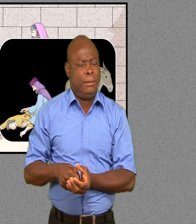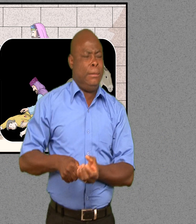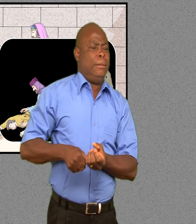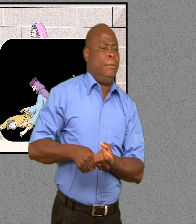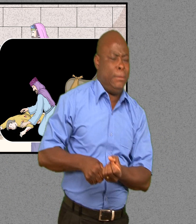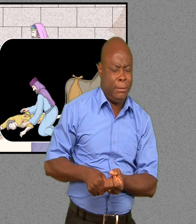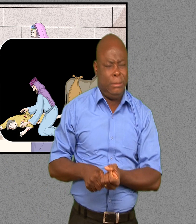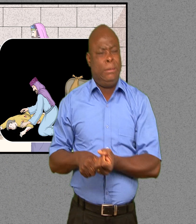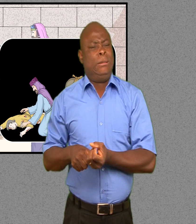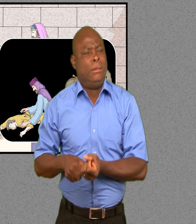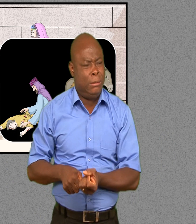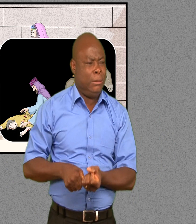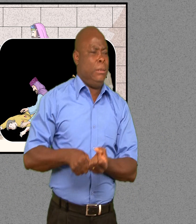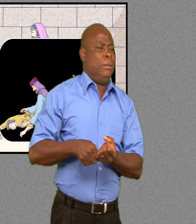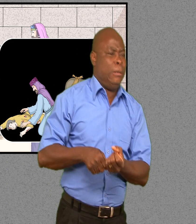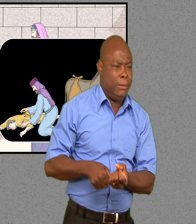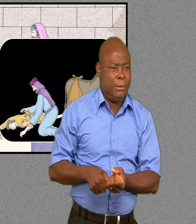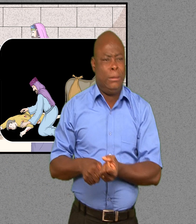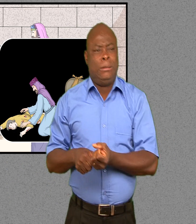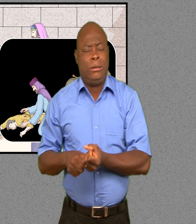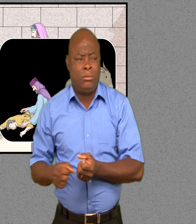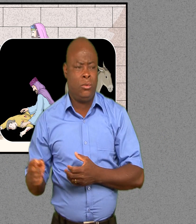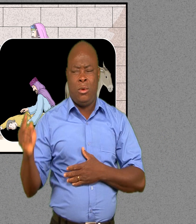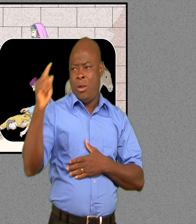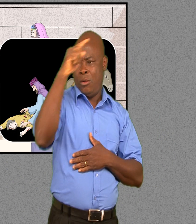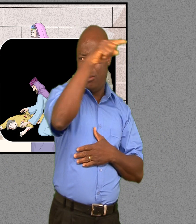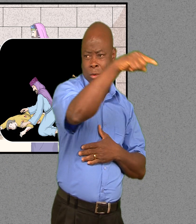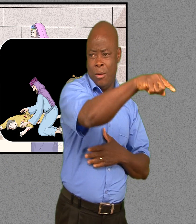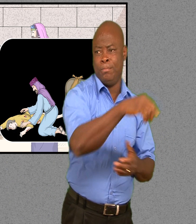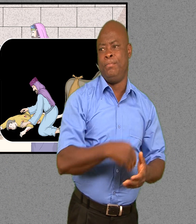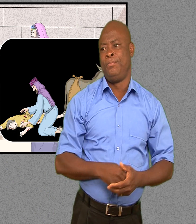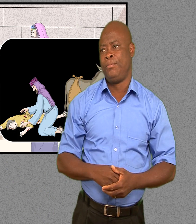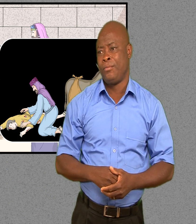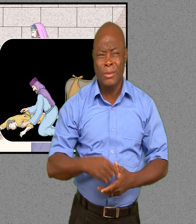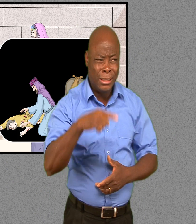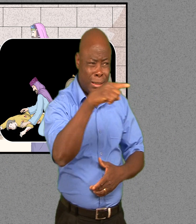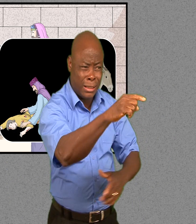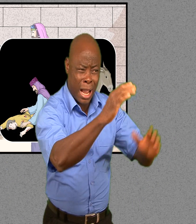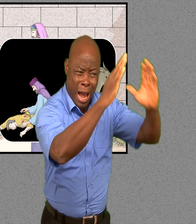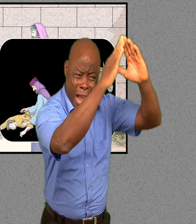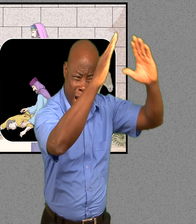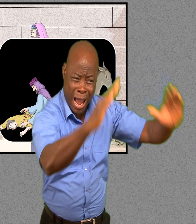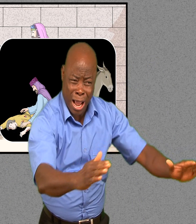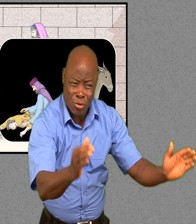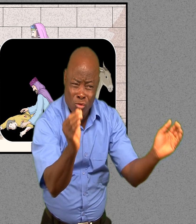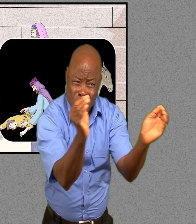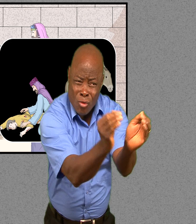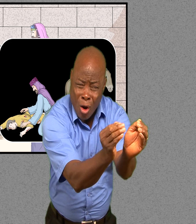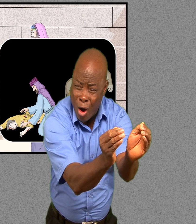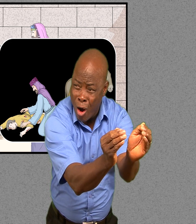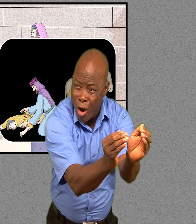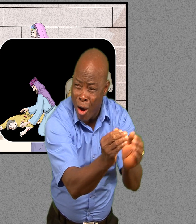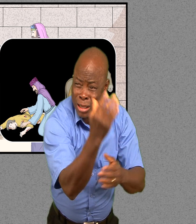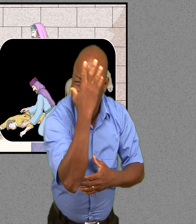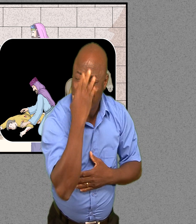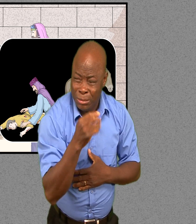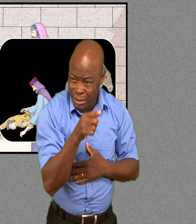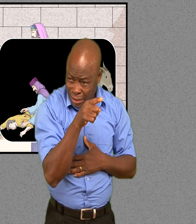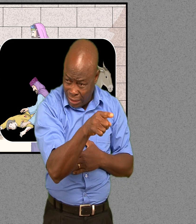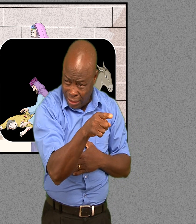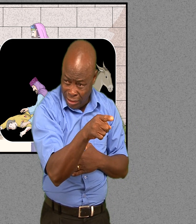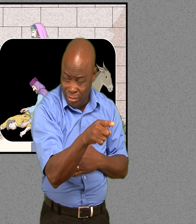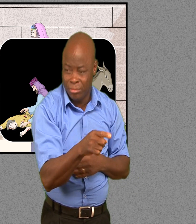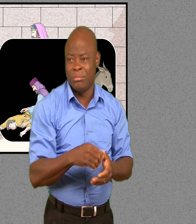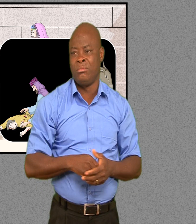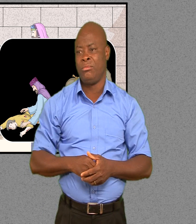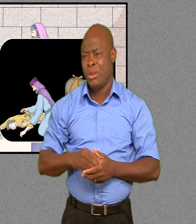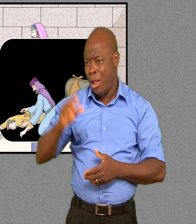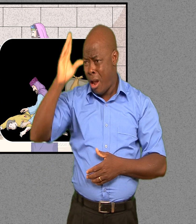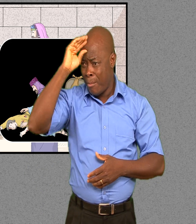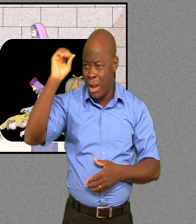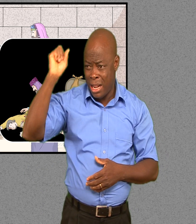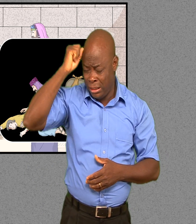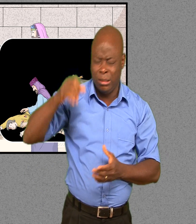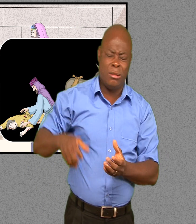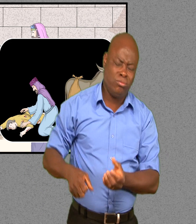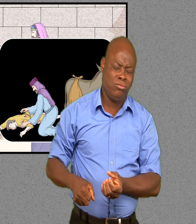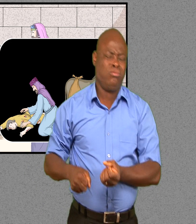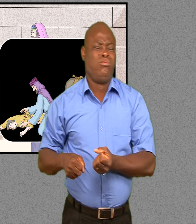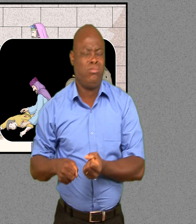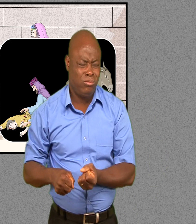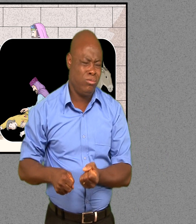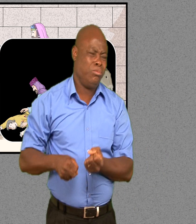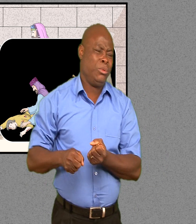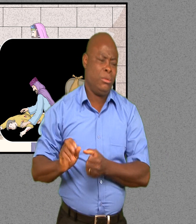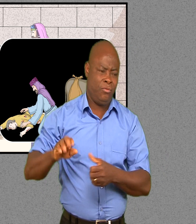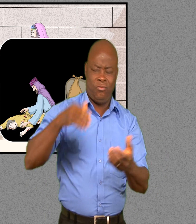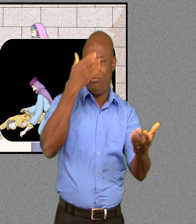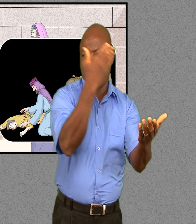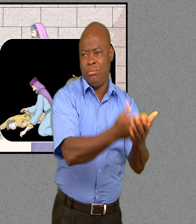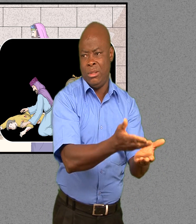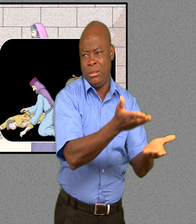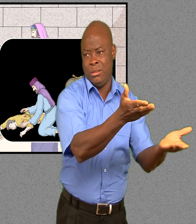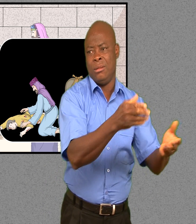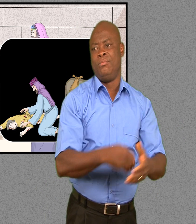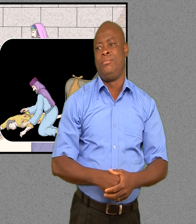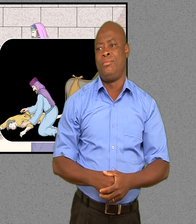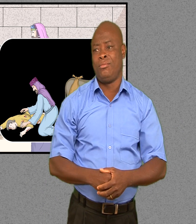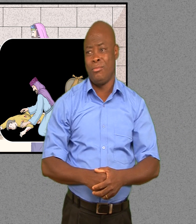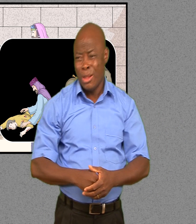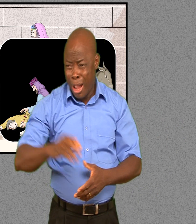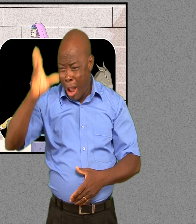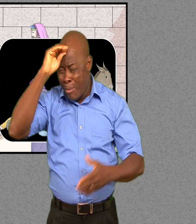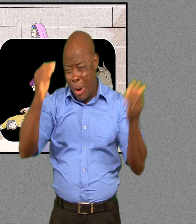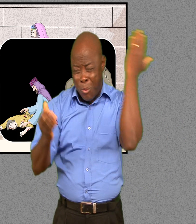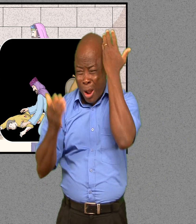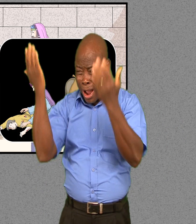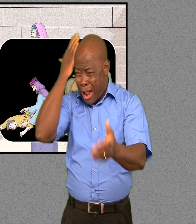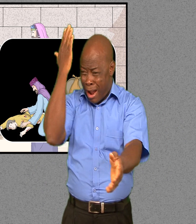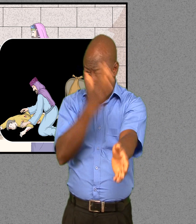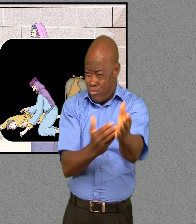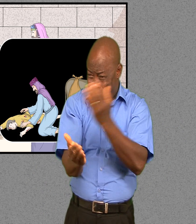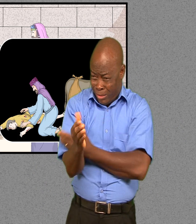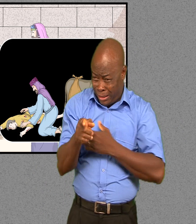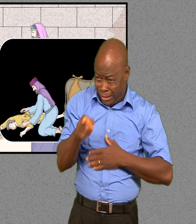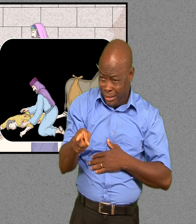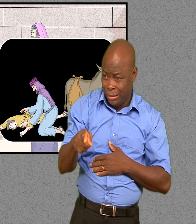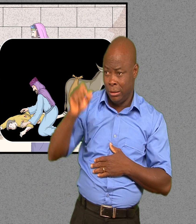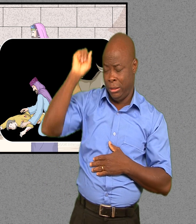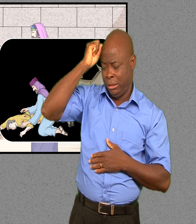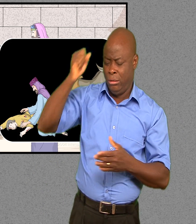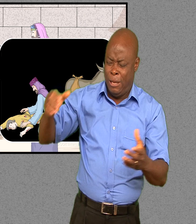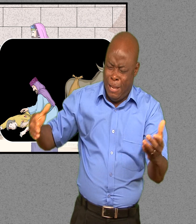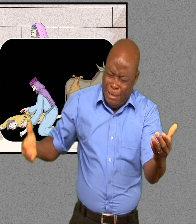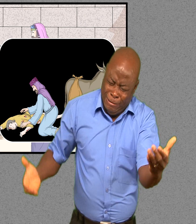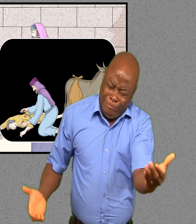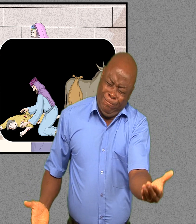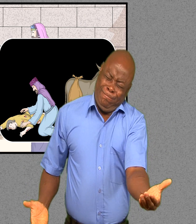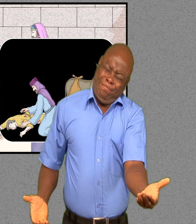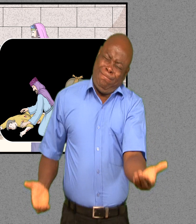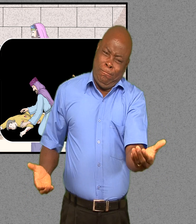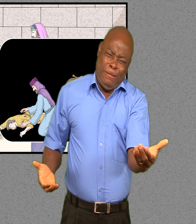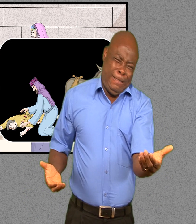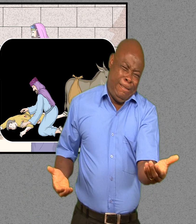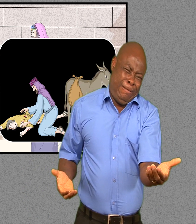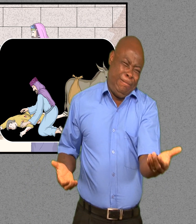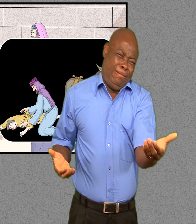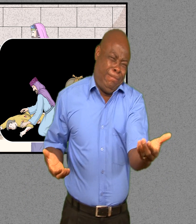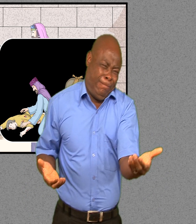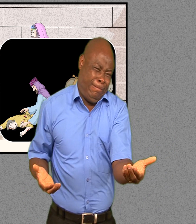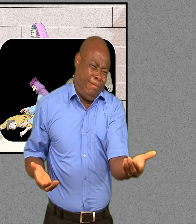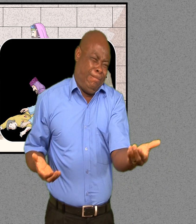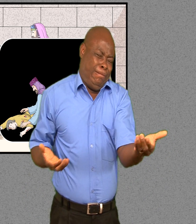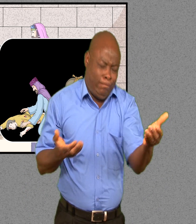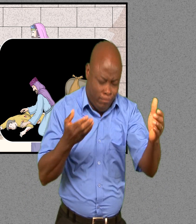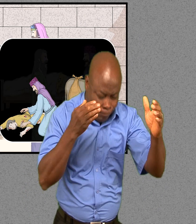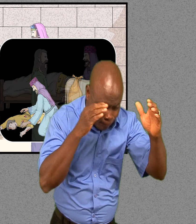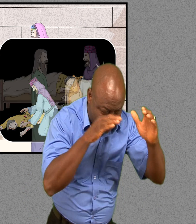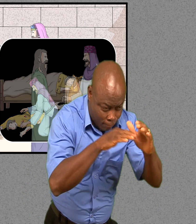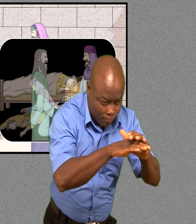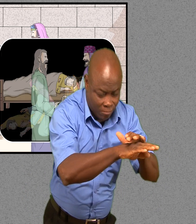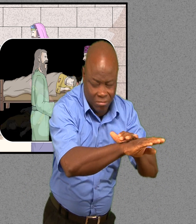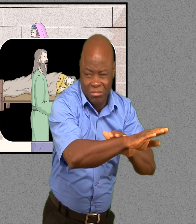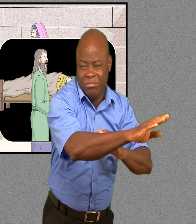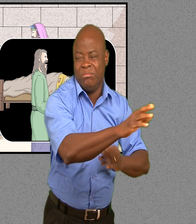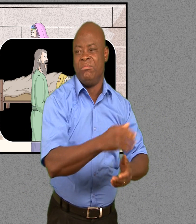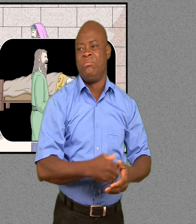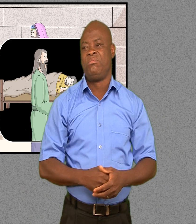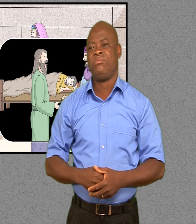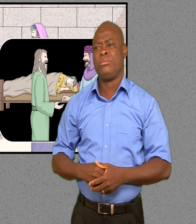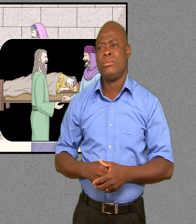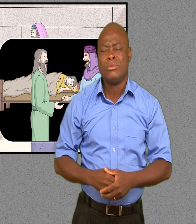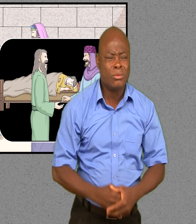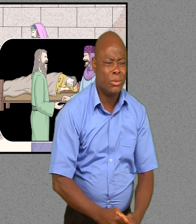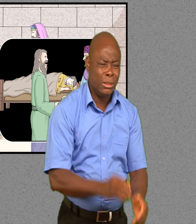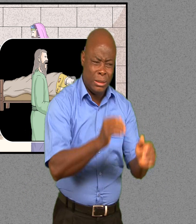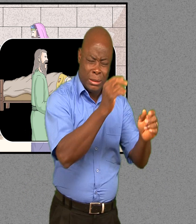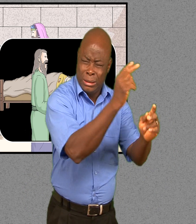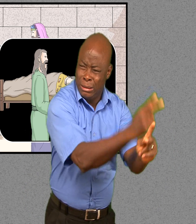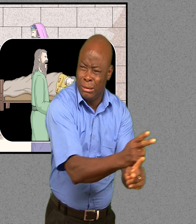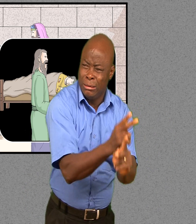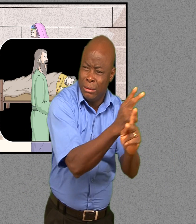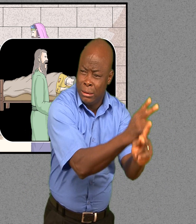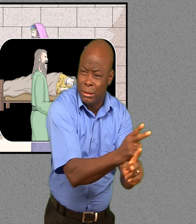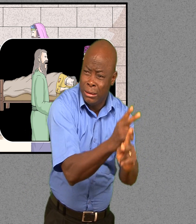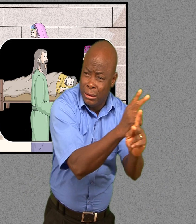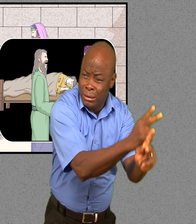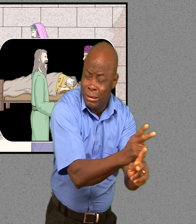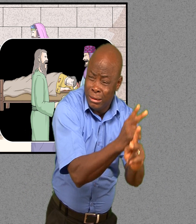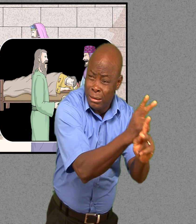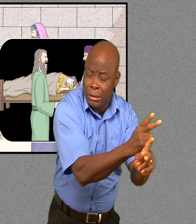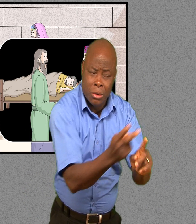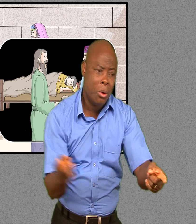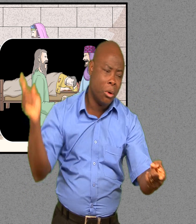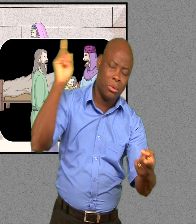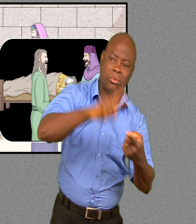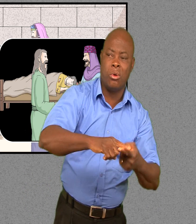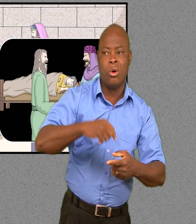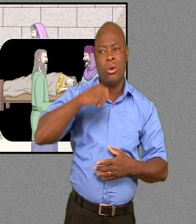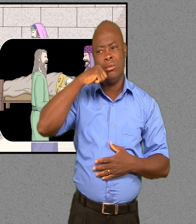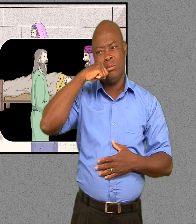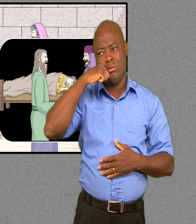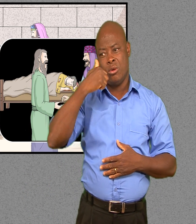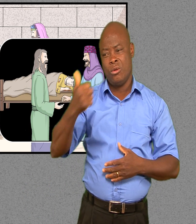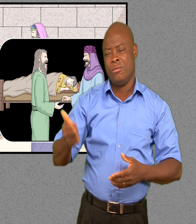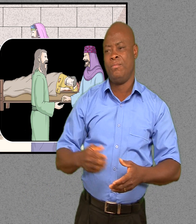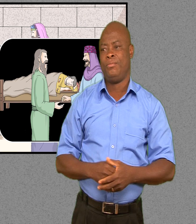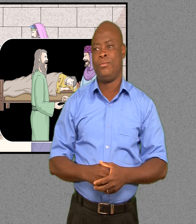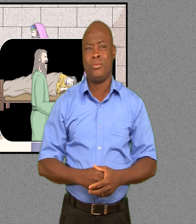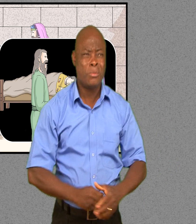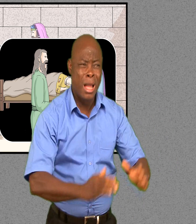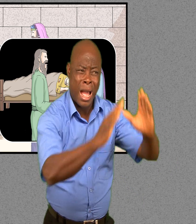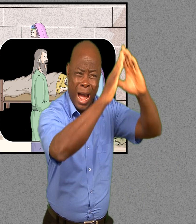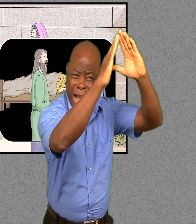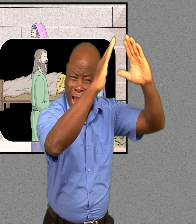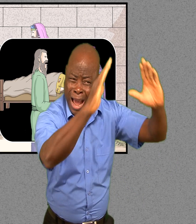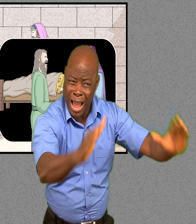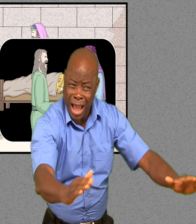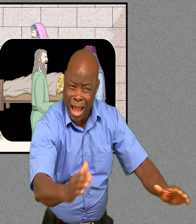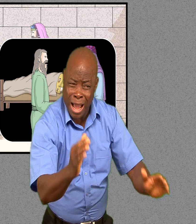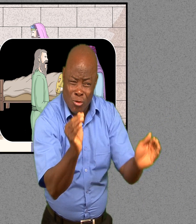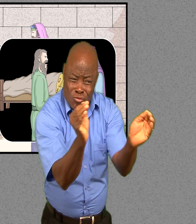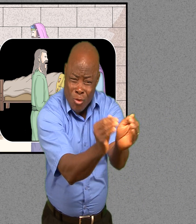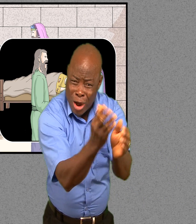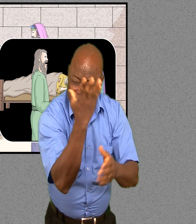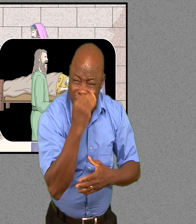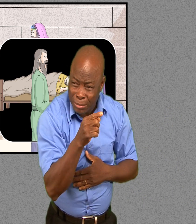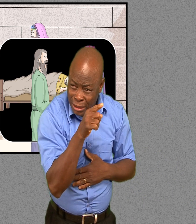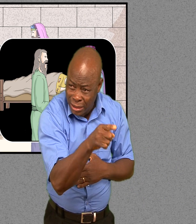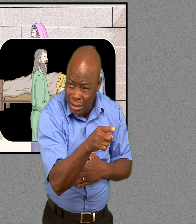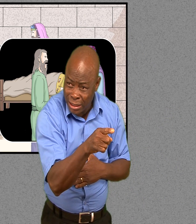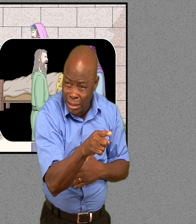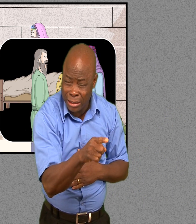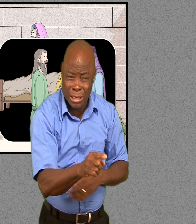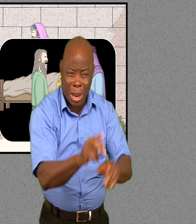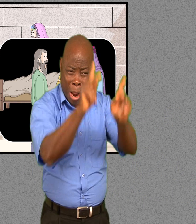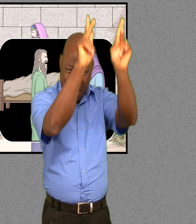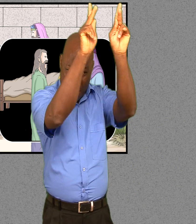The next day he took out two denarii and gave them to the innkeeper.